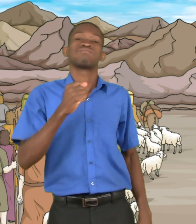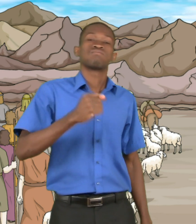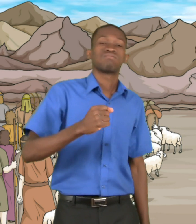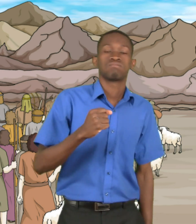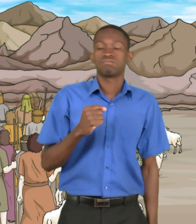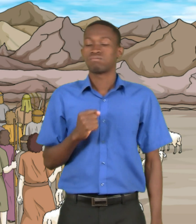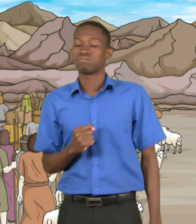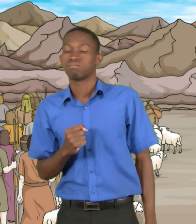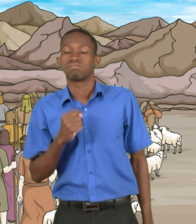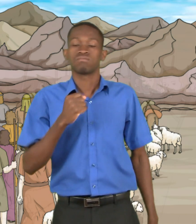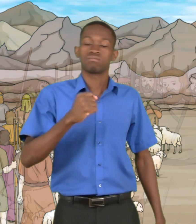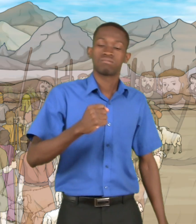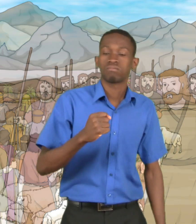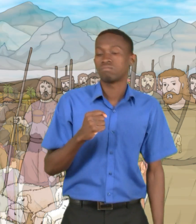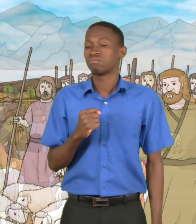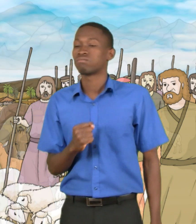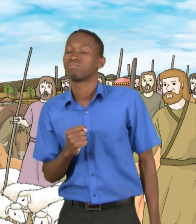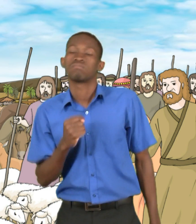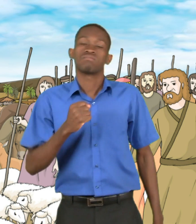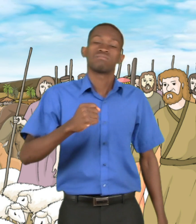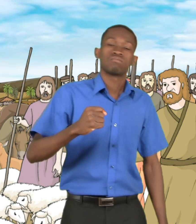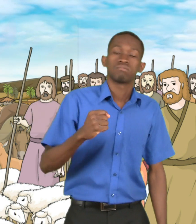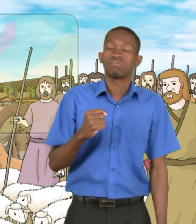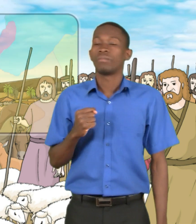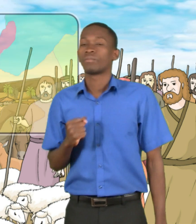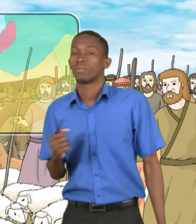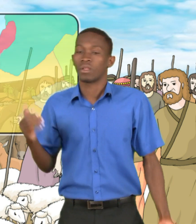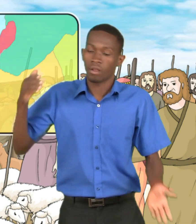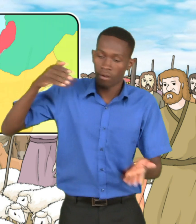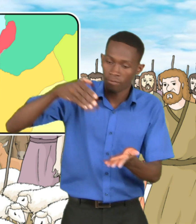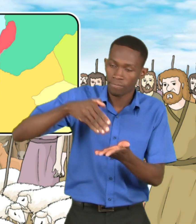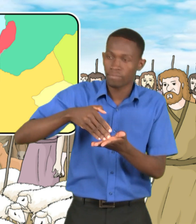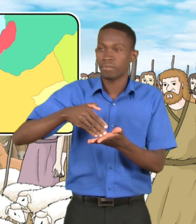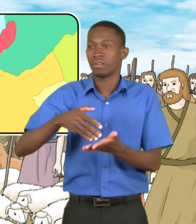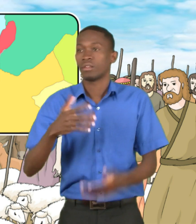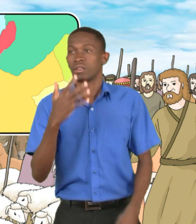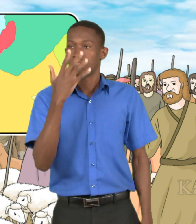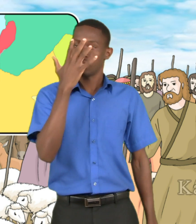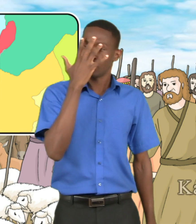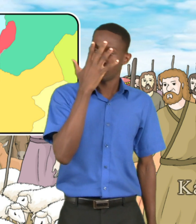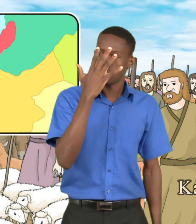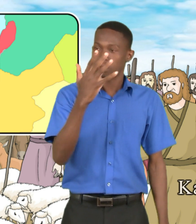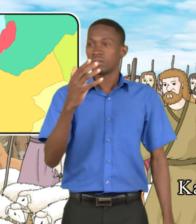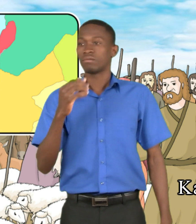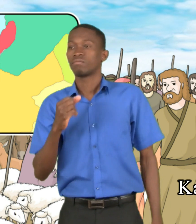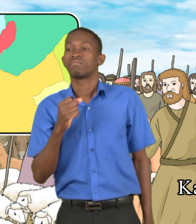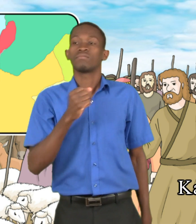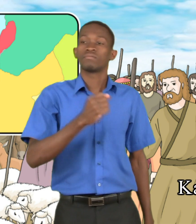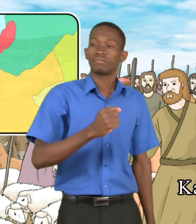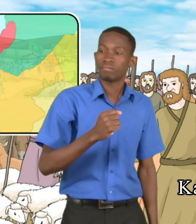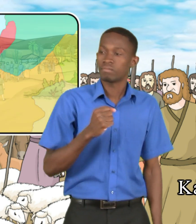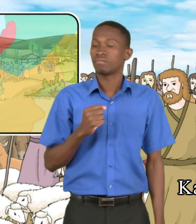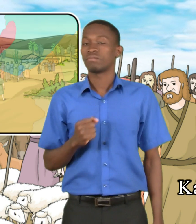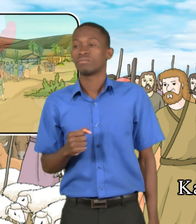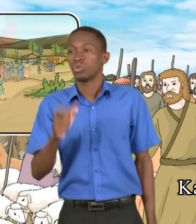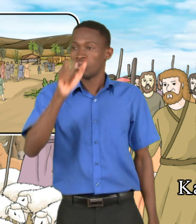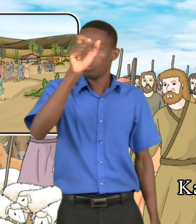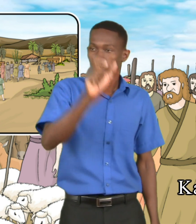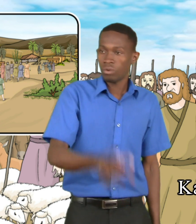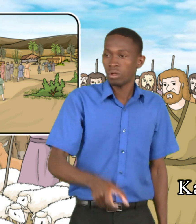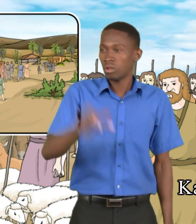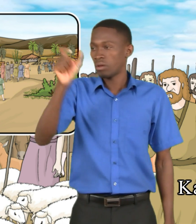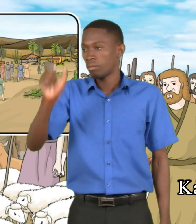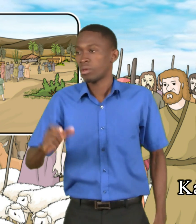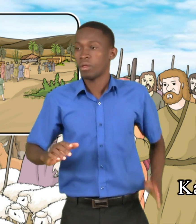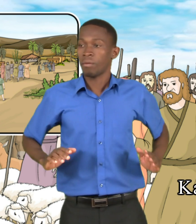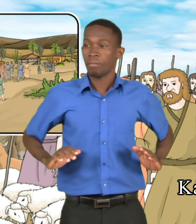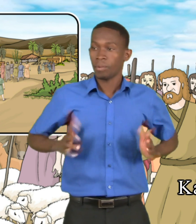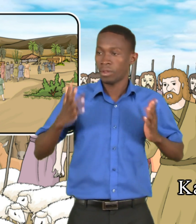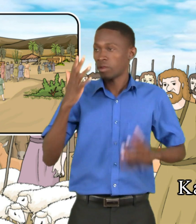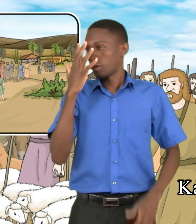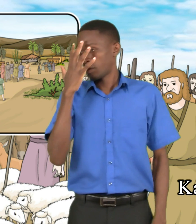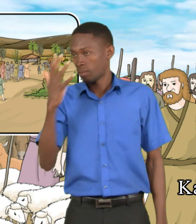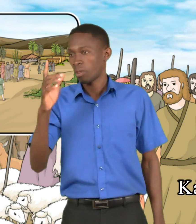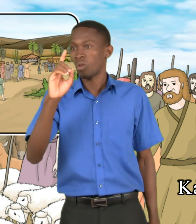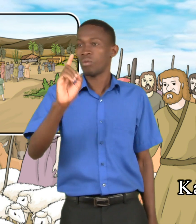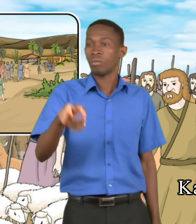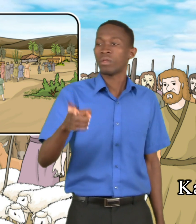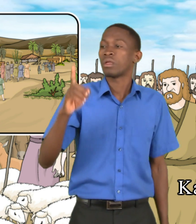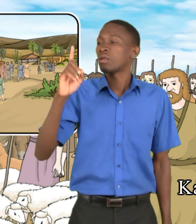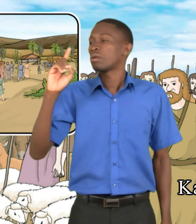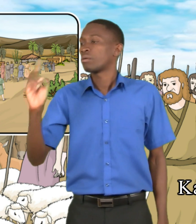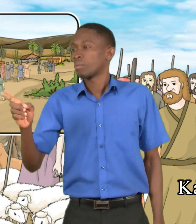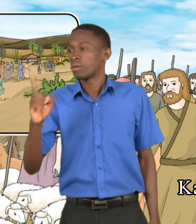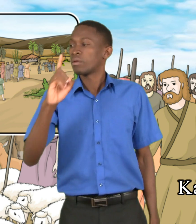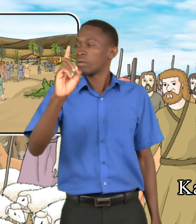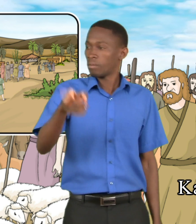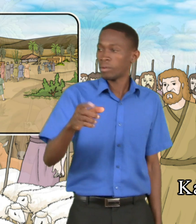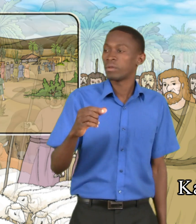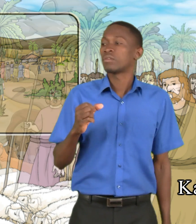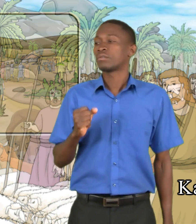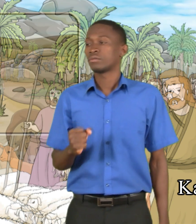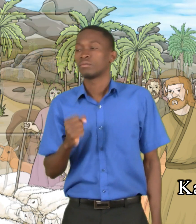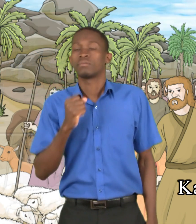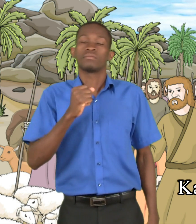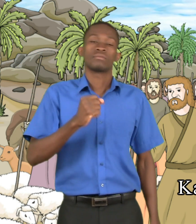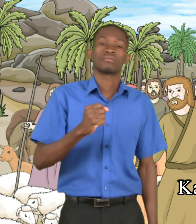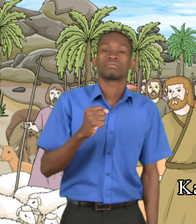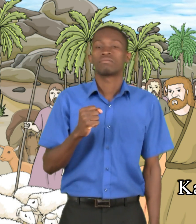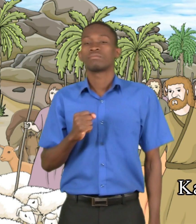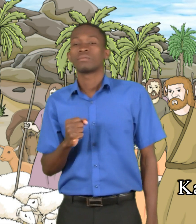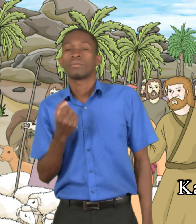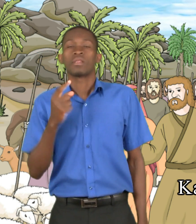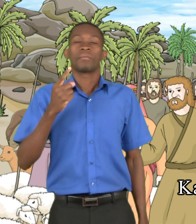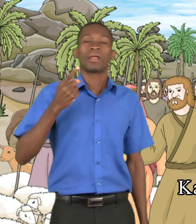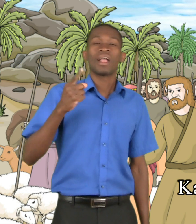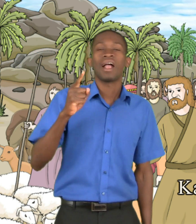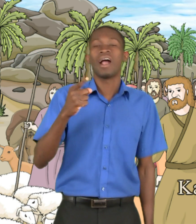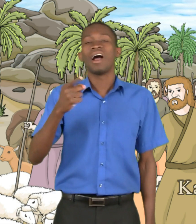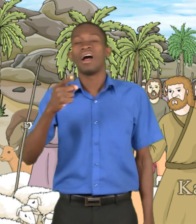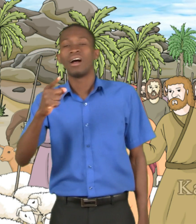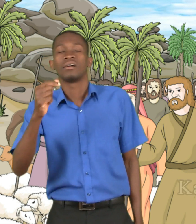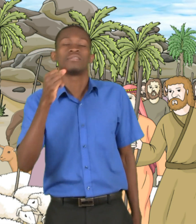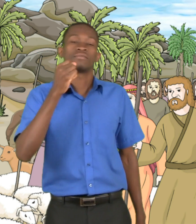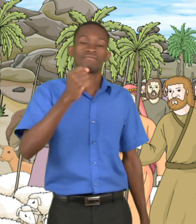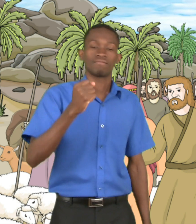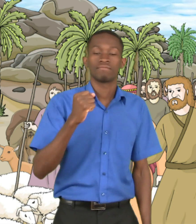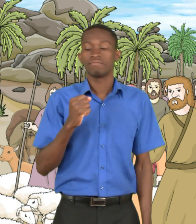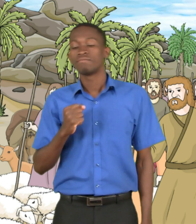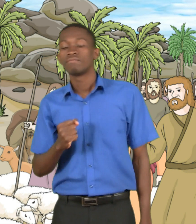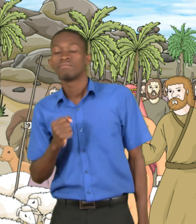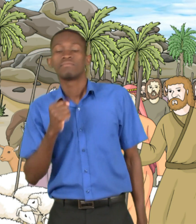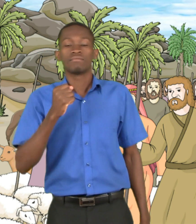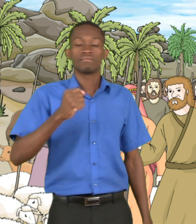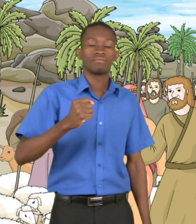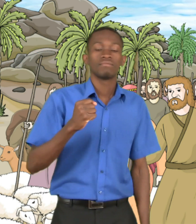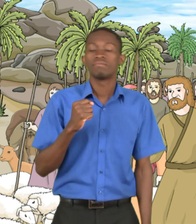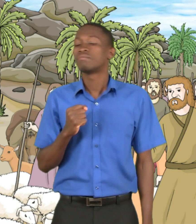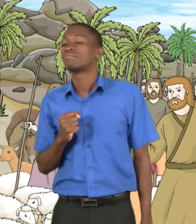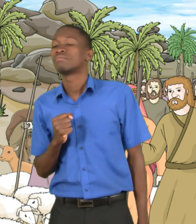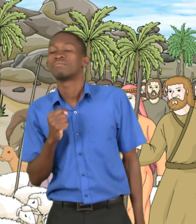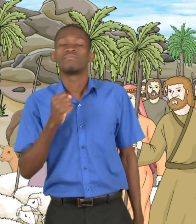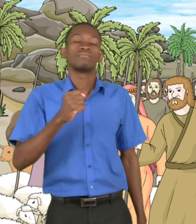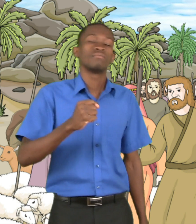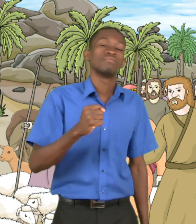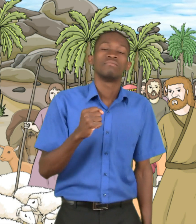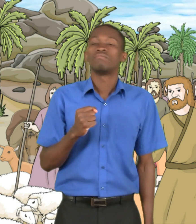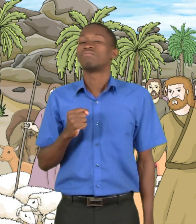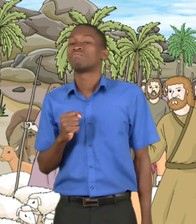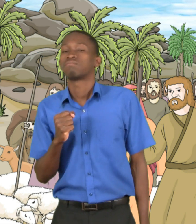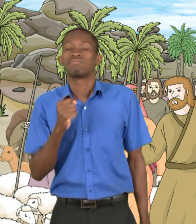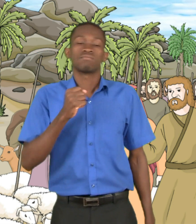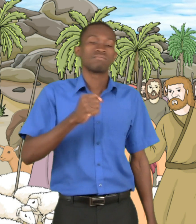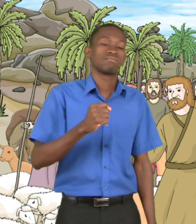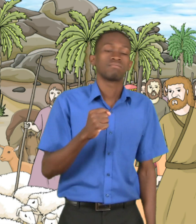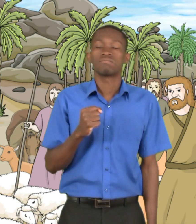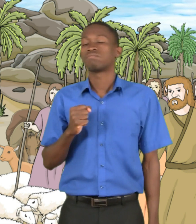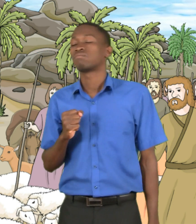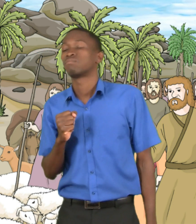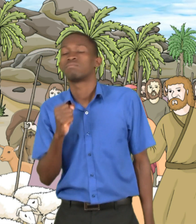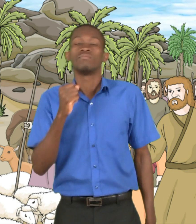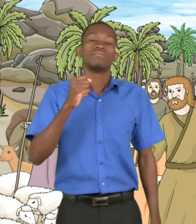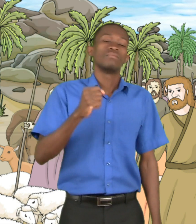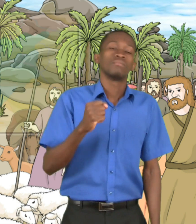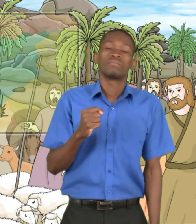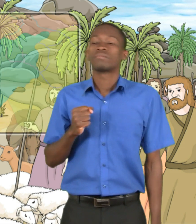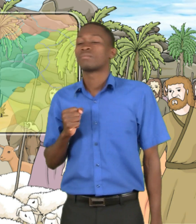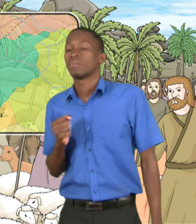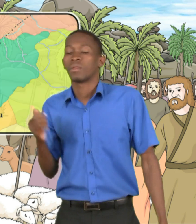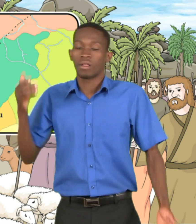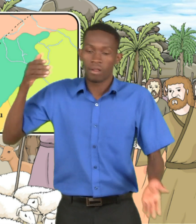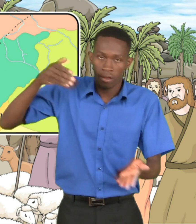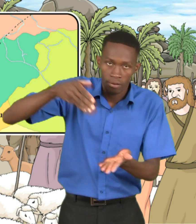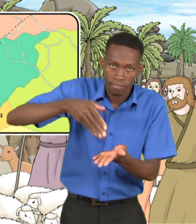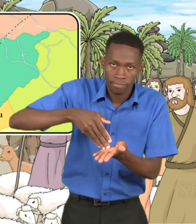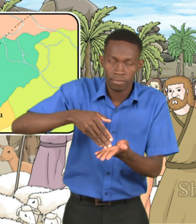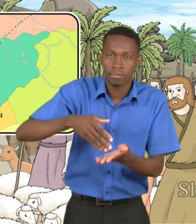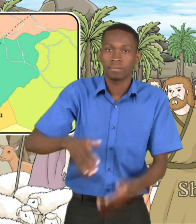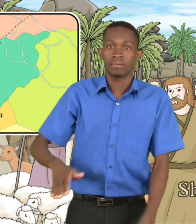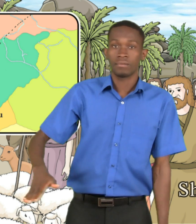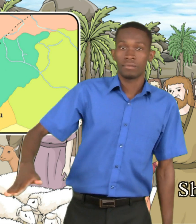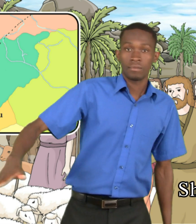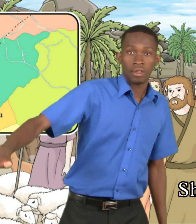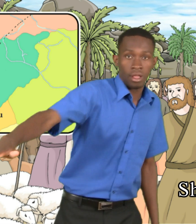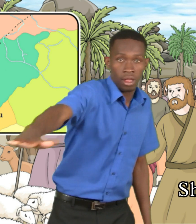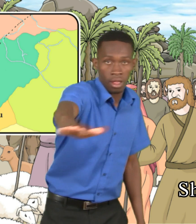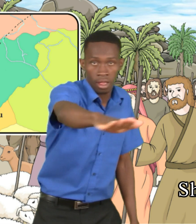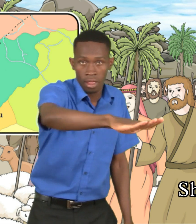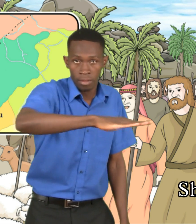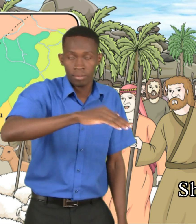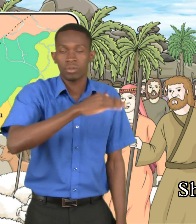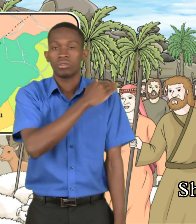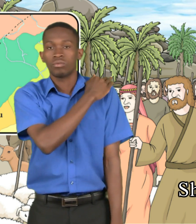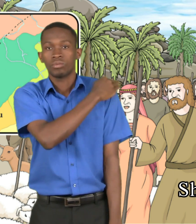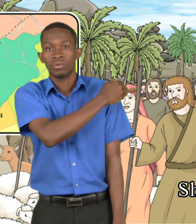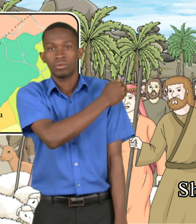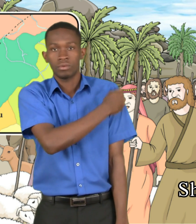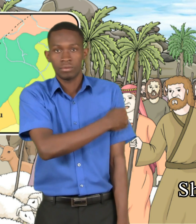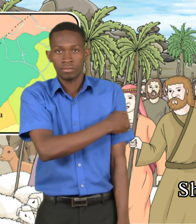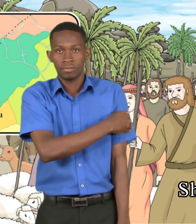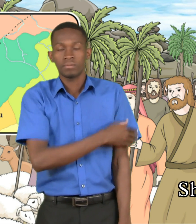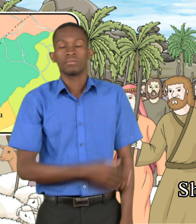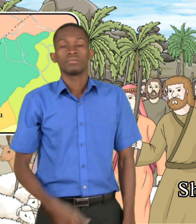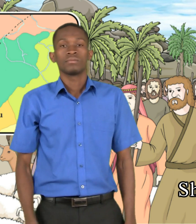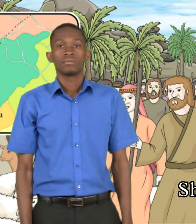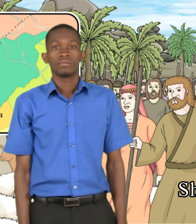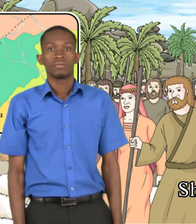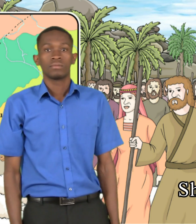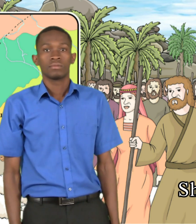When they came to the land of Canaan, Abram traveled through the land as far as the site of the Oak of Moreh at Shechem.